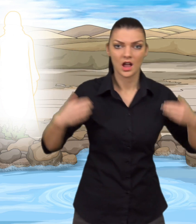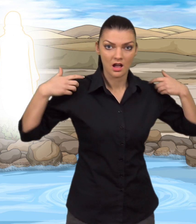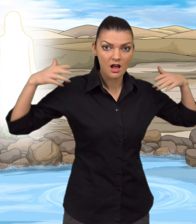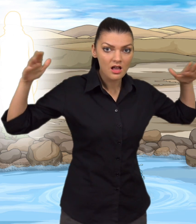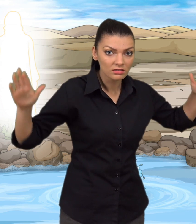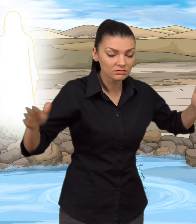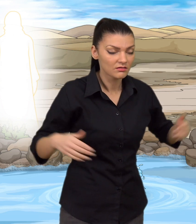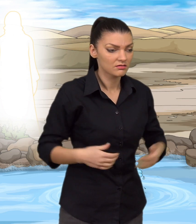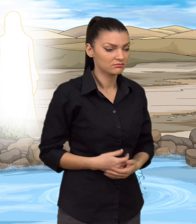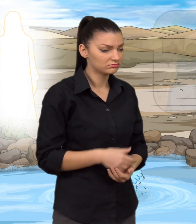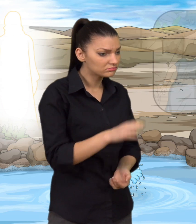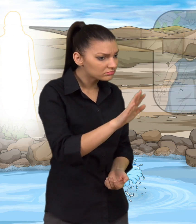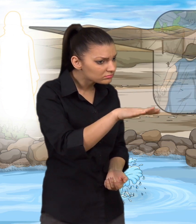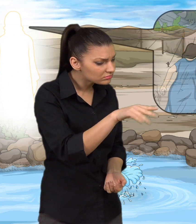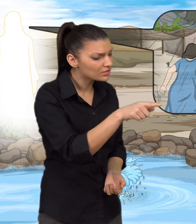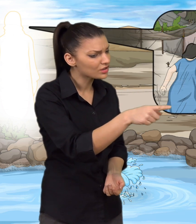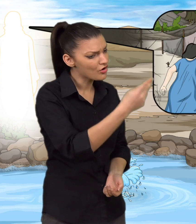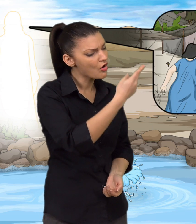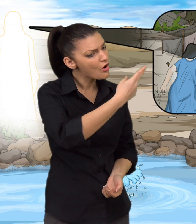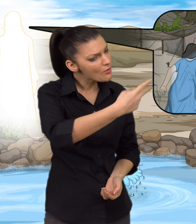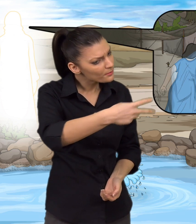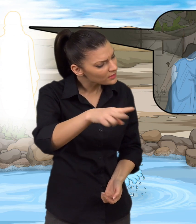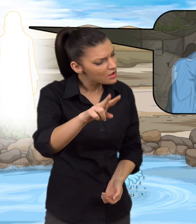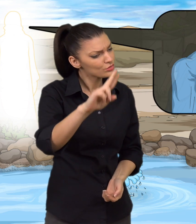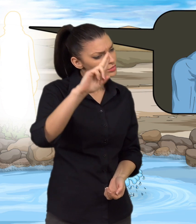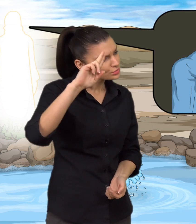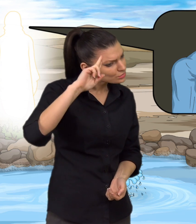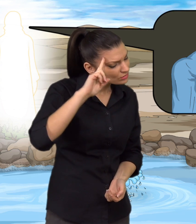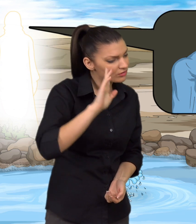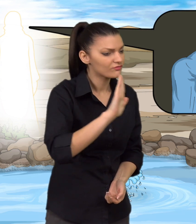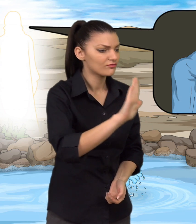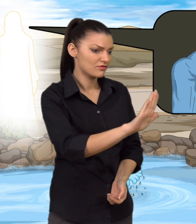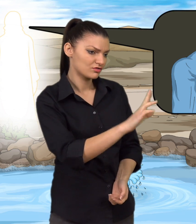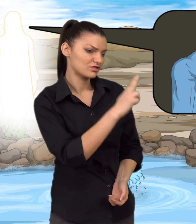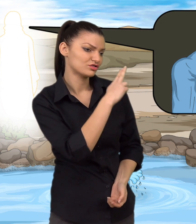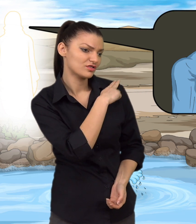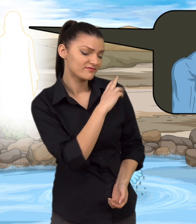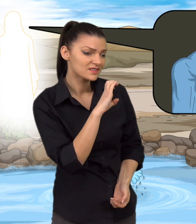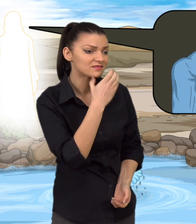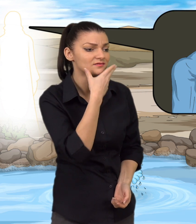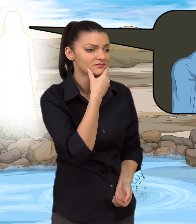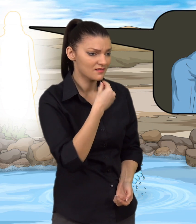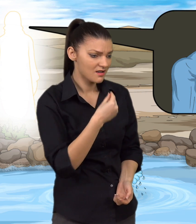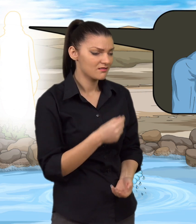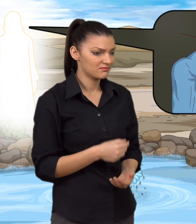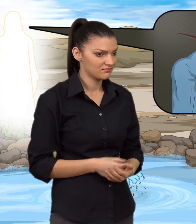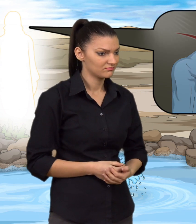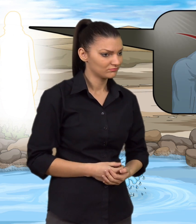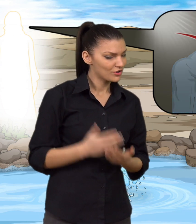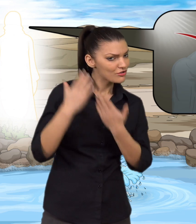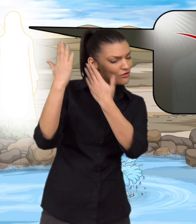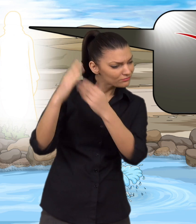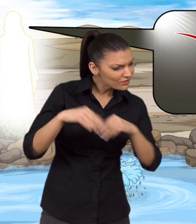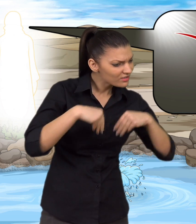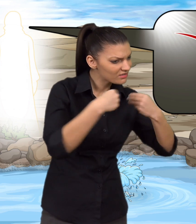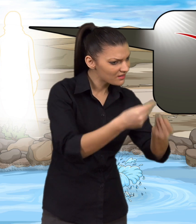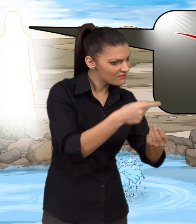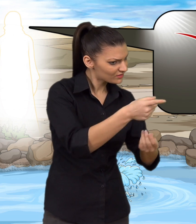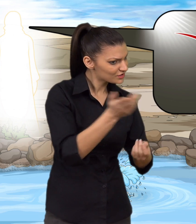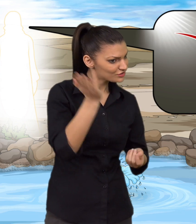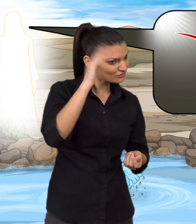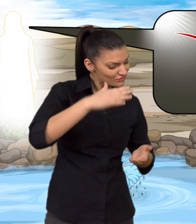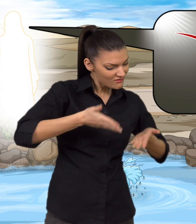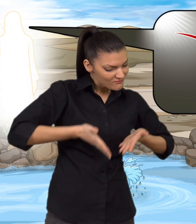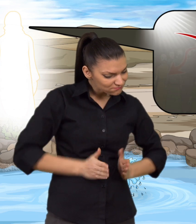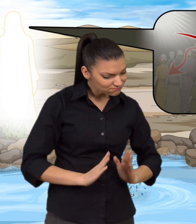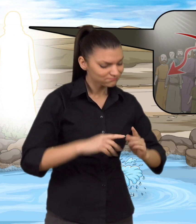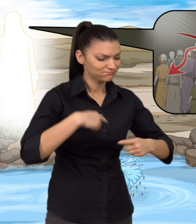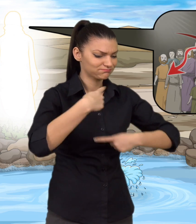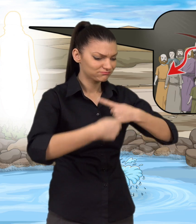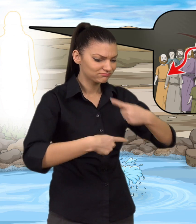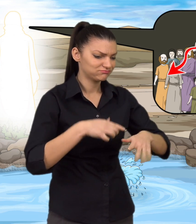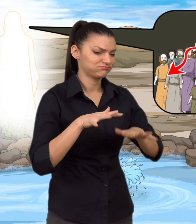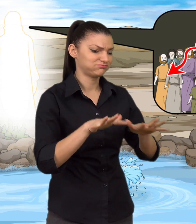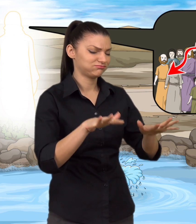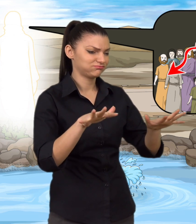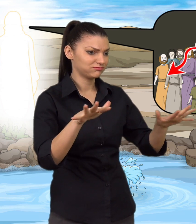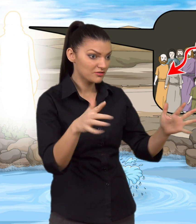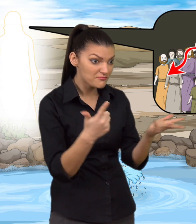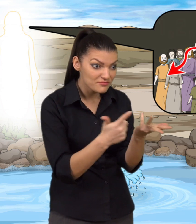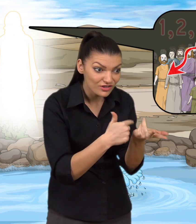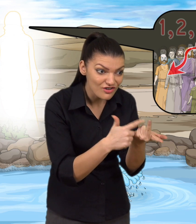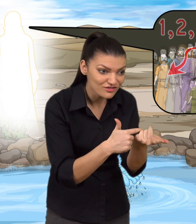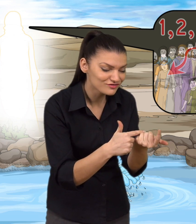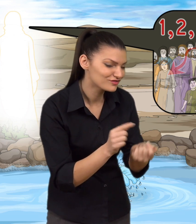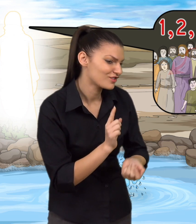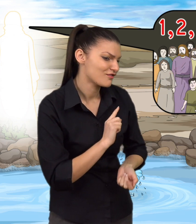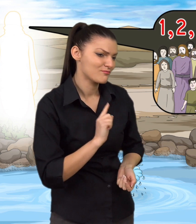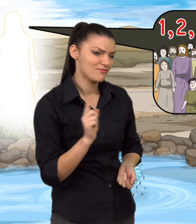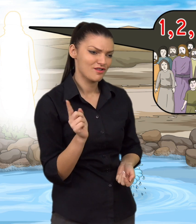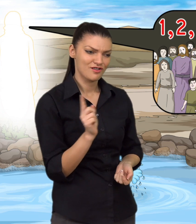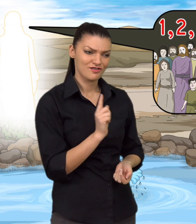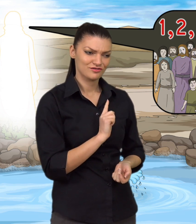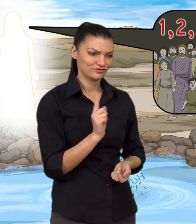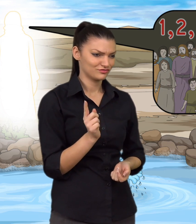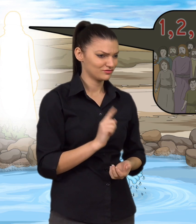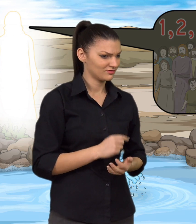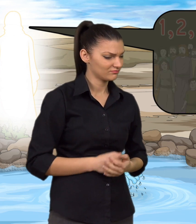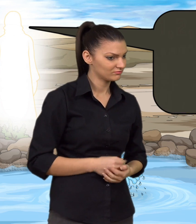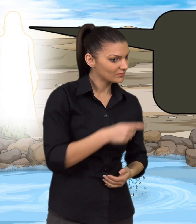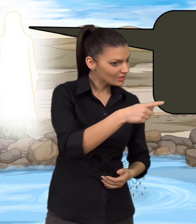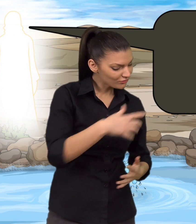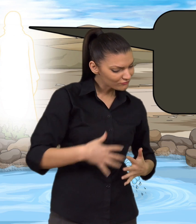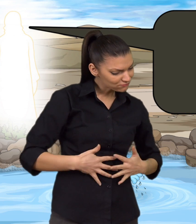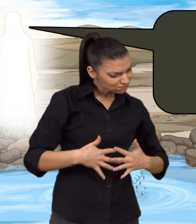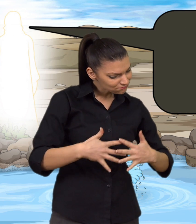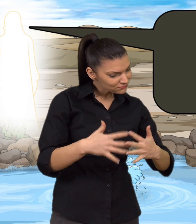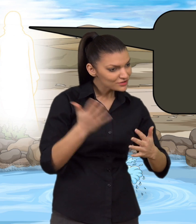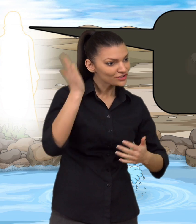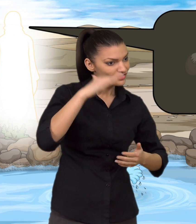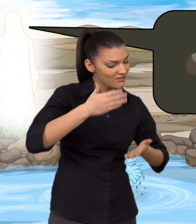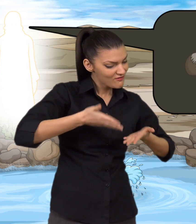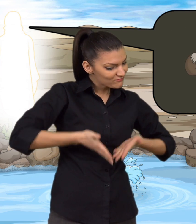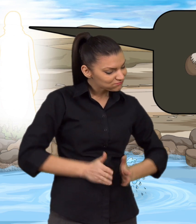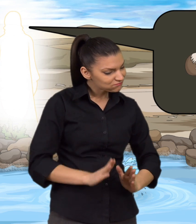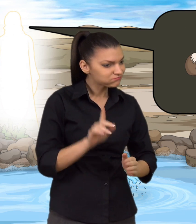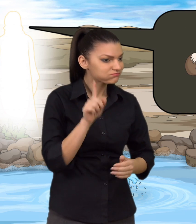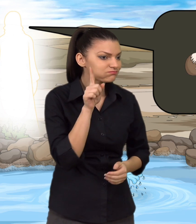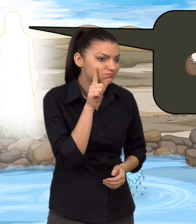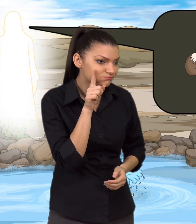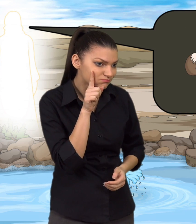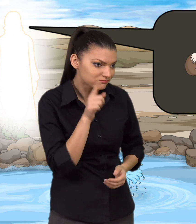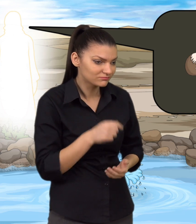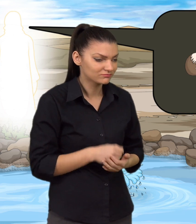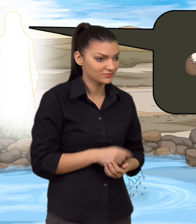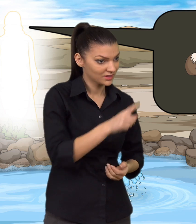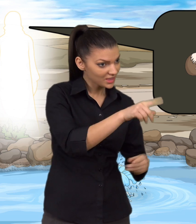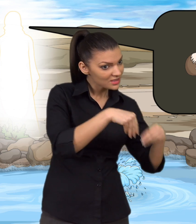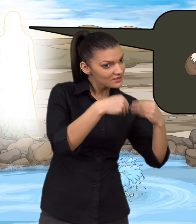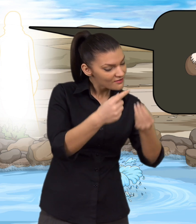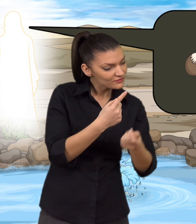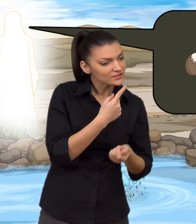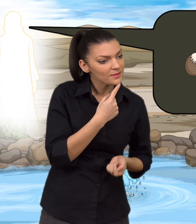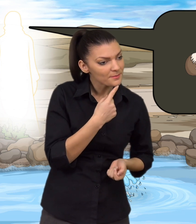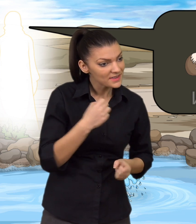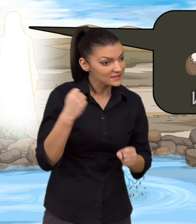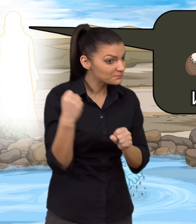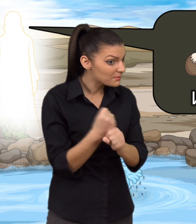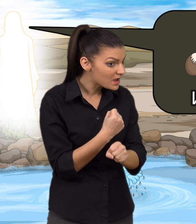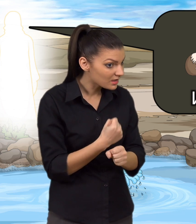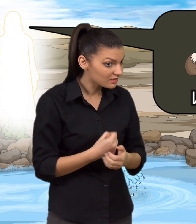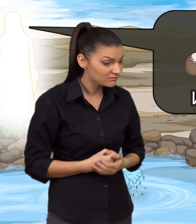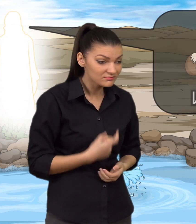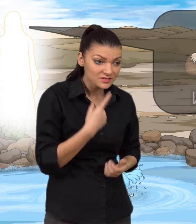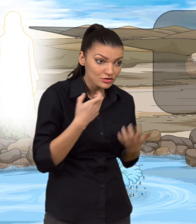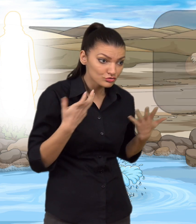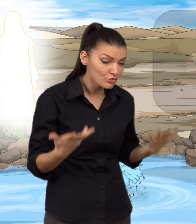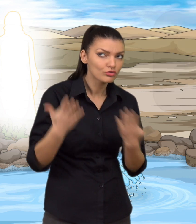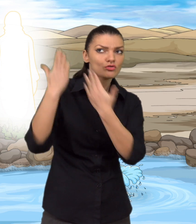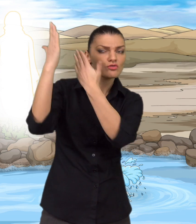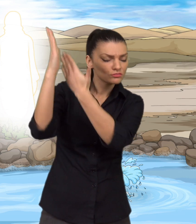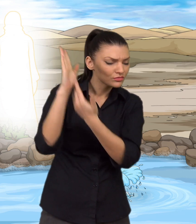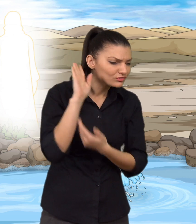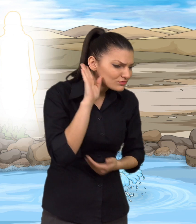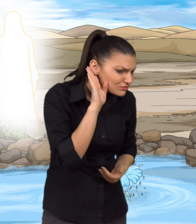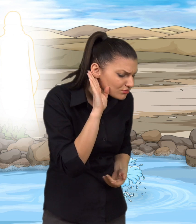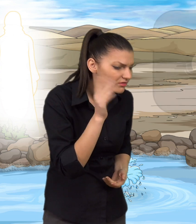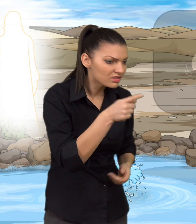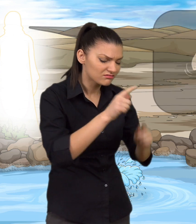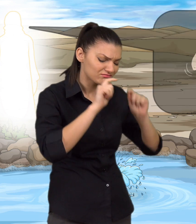So the angel of the LORD told her, “Return to your mistress and submit to her authority.” Then the angel added, “I will greatly multiply your offspring so that they will be too numerous to count.” The angel of the LORD proceeded: “Behold, you have conceived and will bear a son.